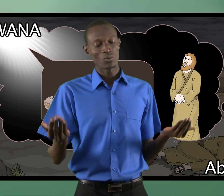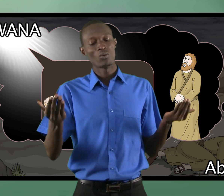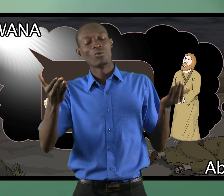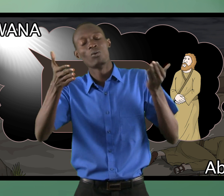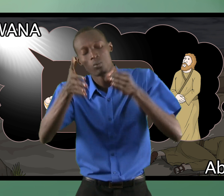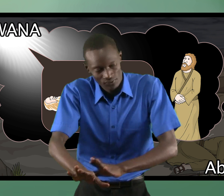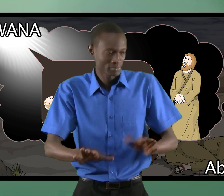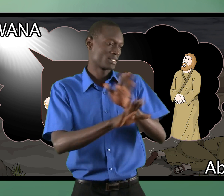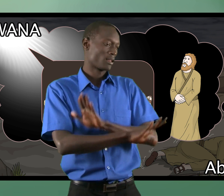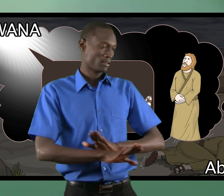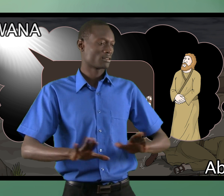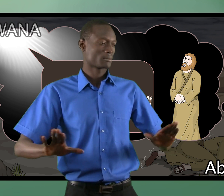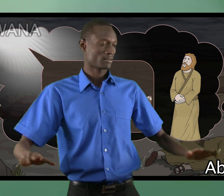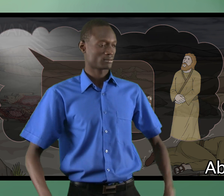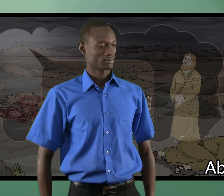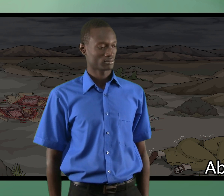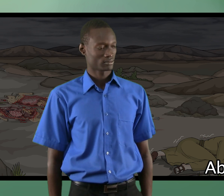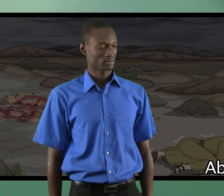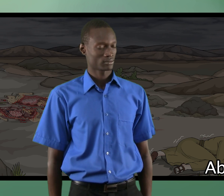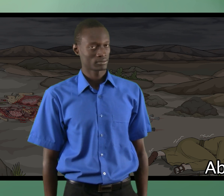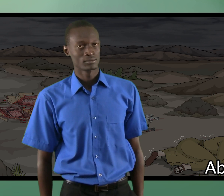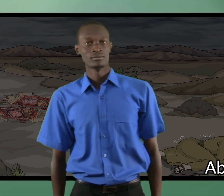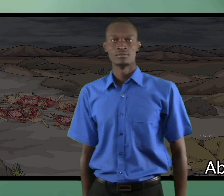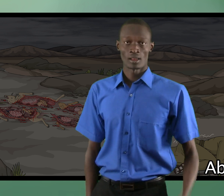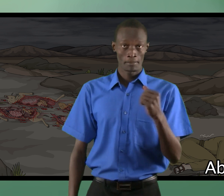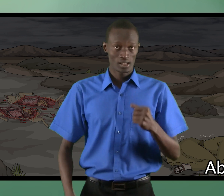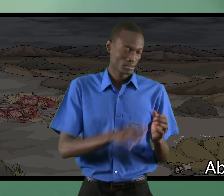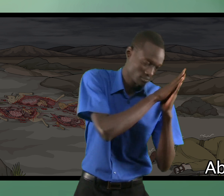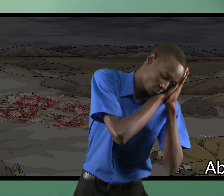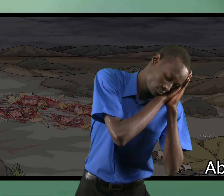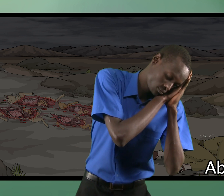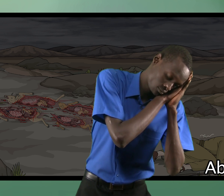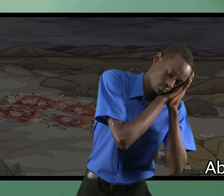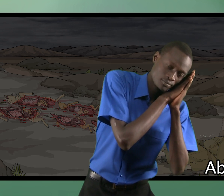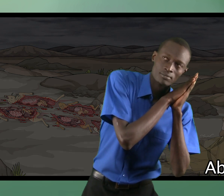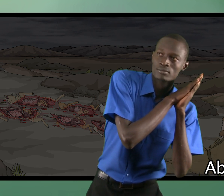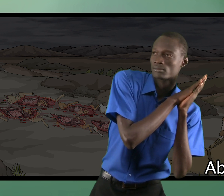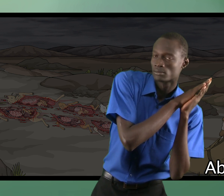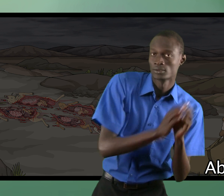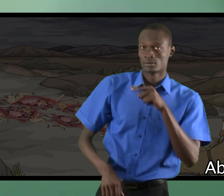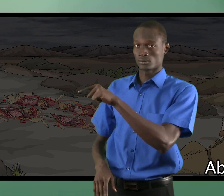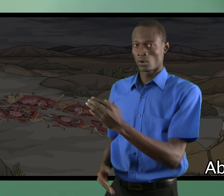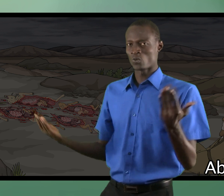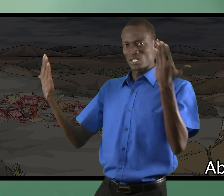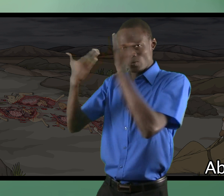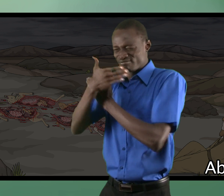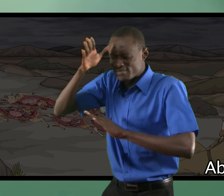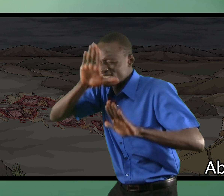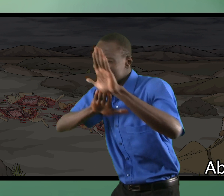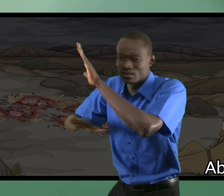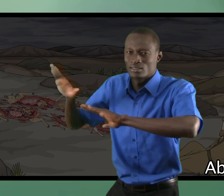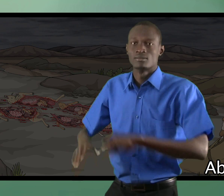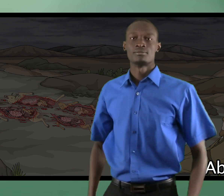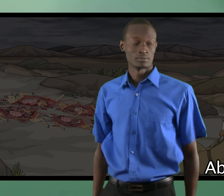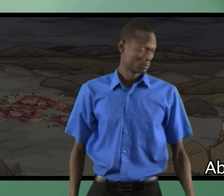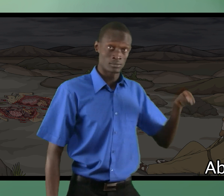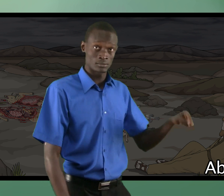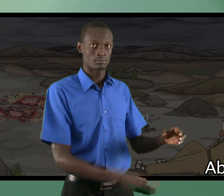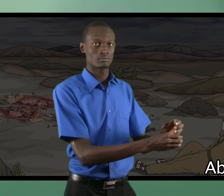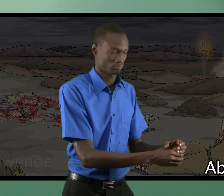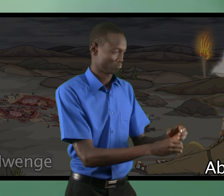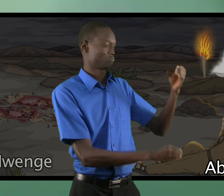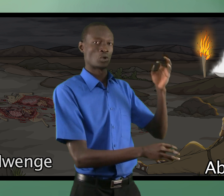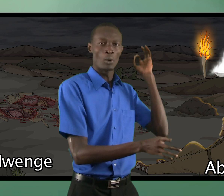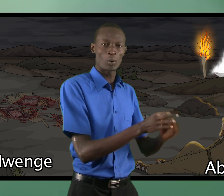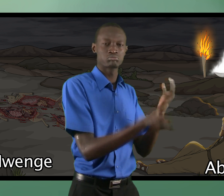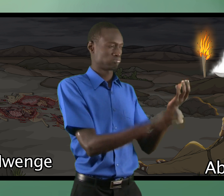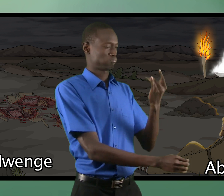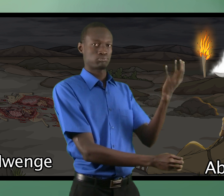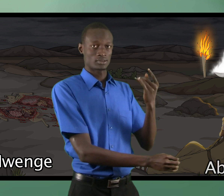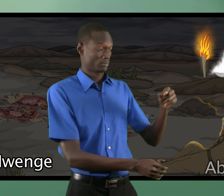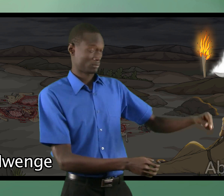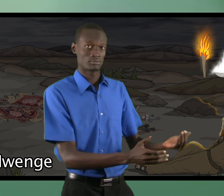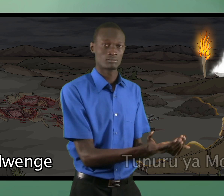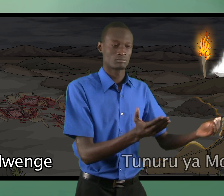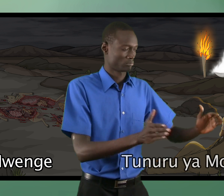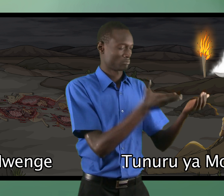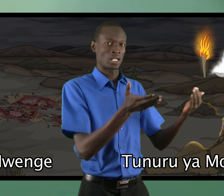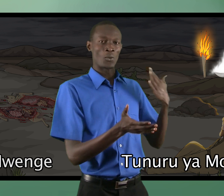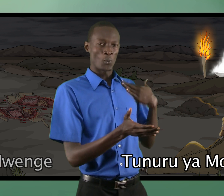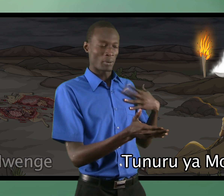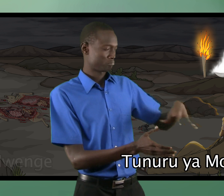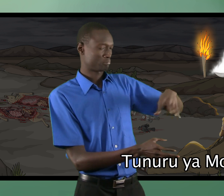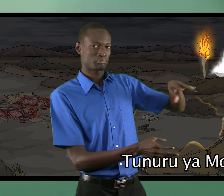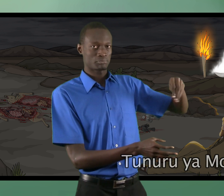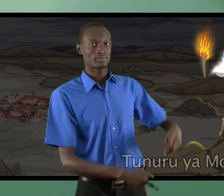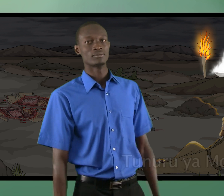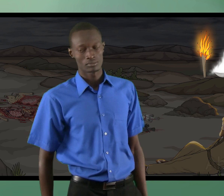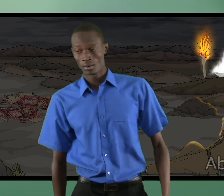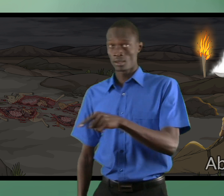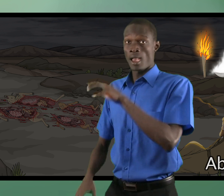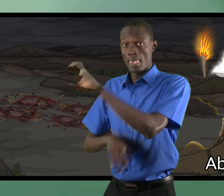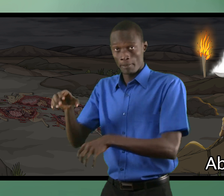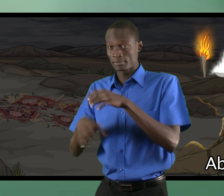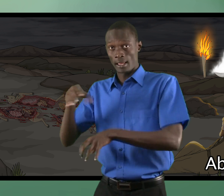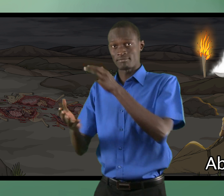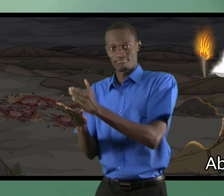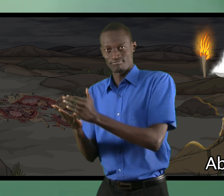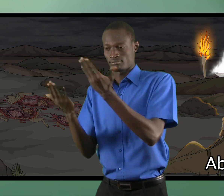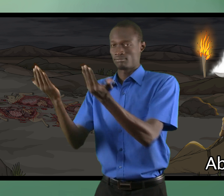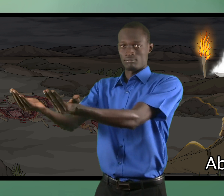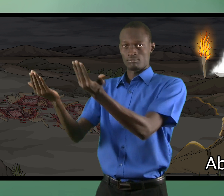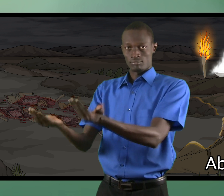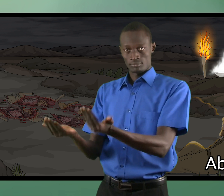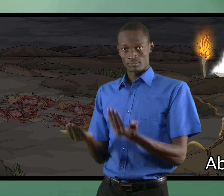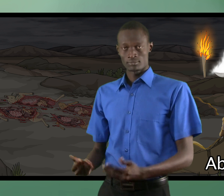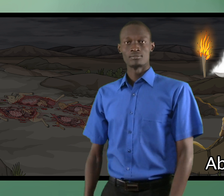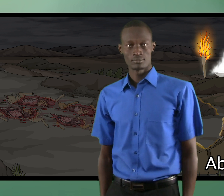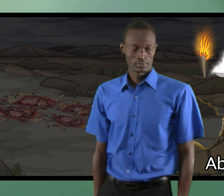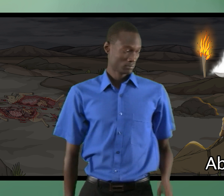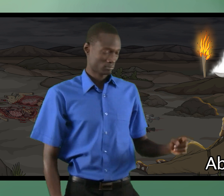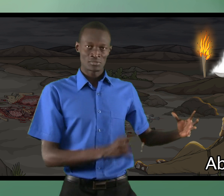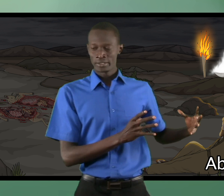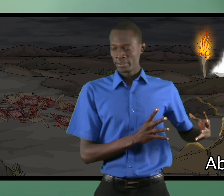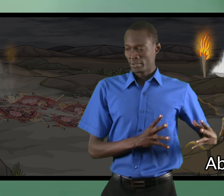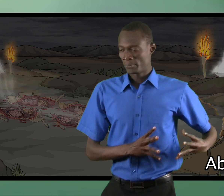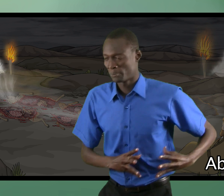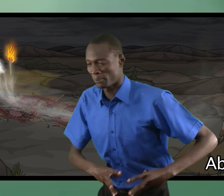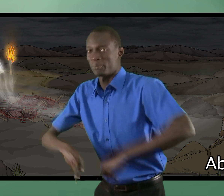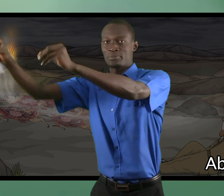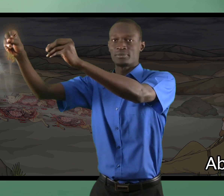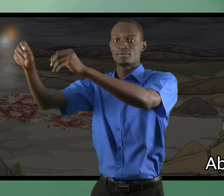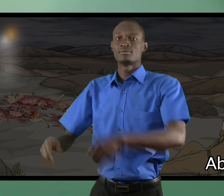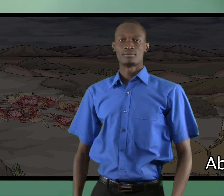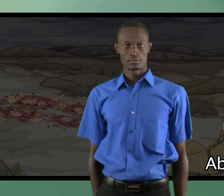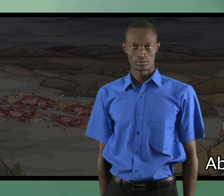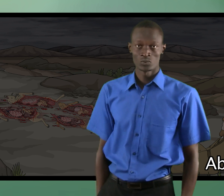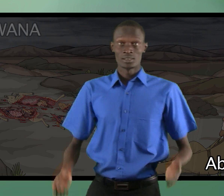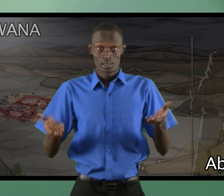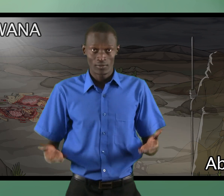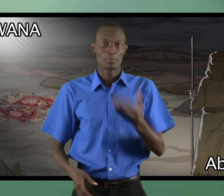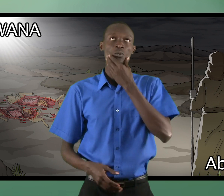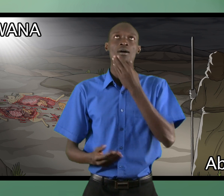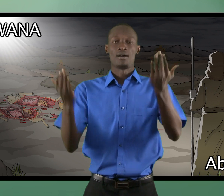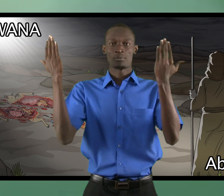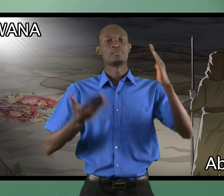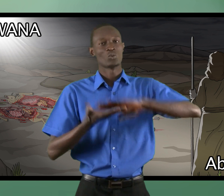When the sun had set and darkness had fallen, behold, a smoking firepot and a flaming torch appeared and passed between the halves of the carcasses.